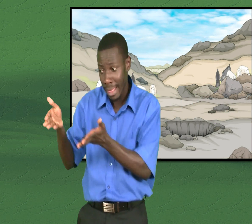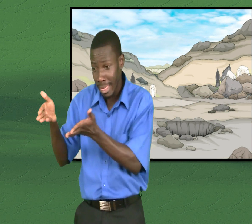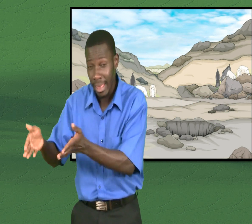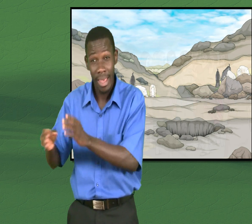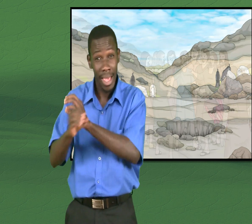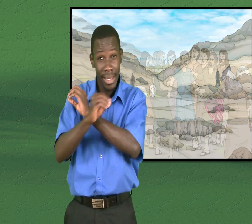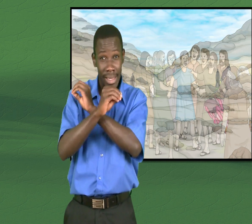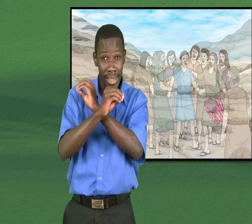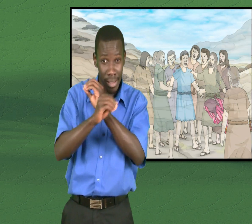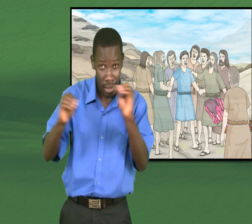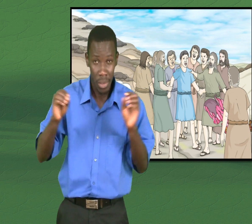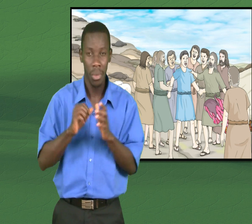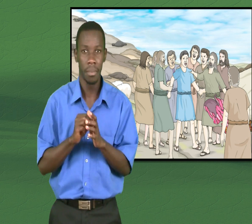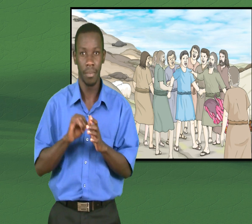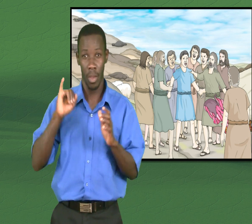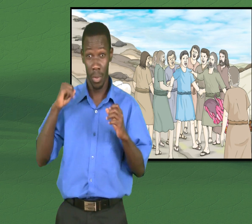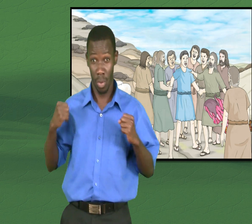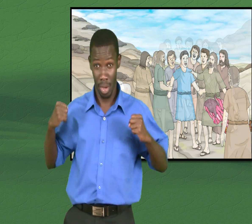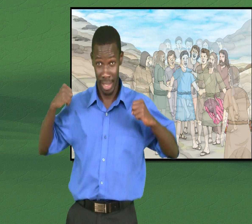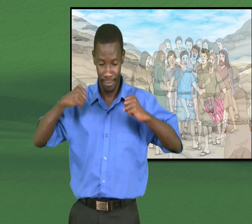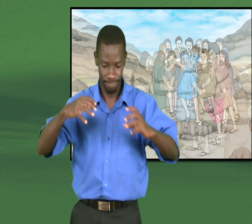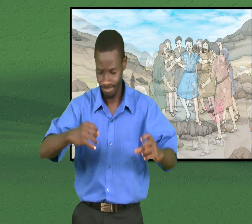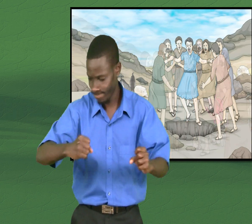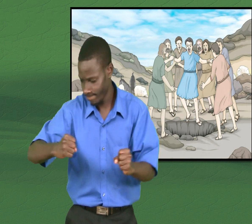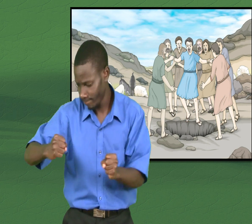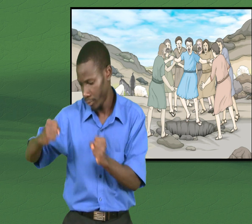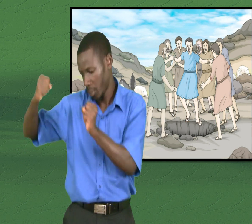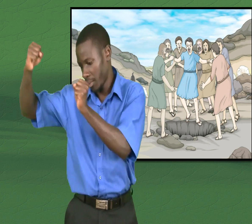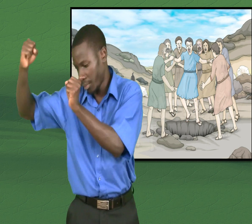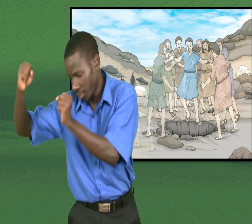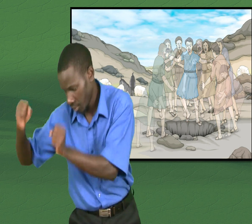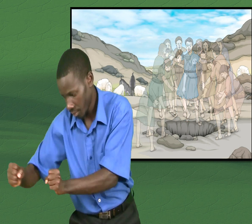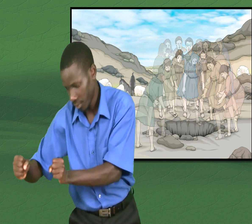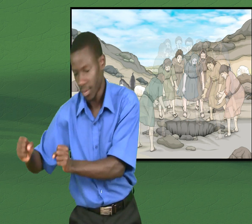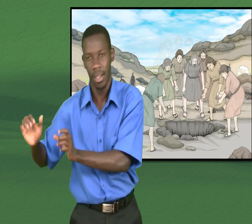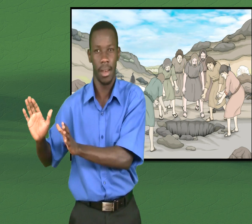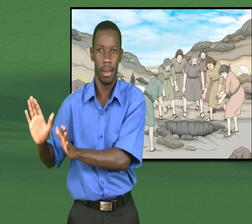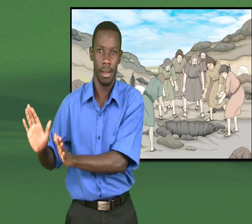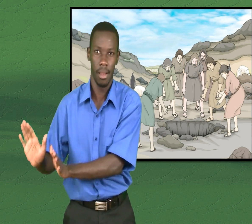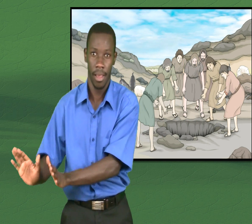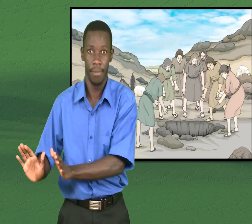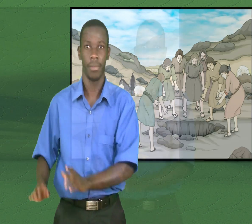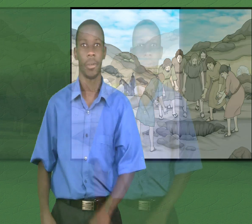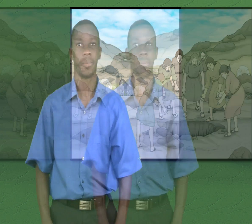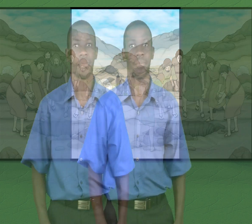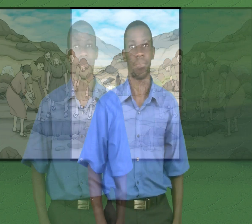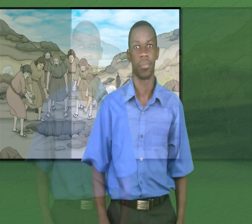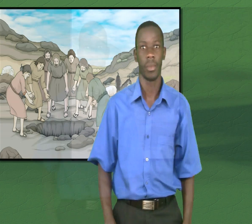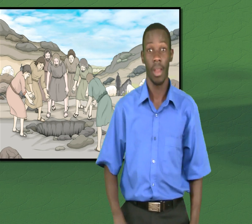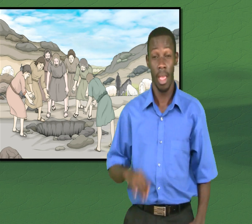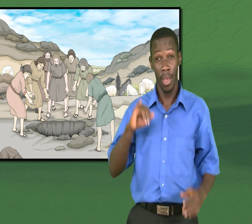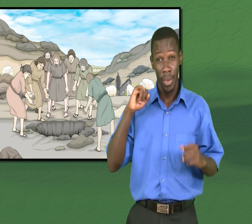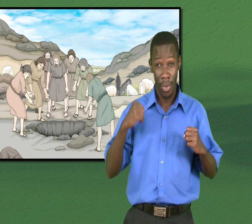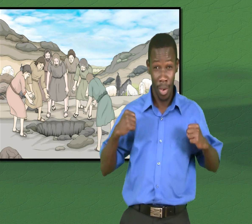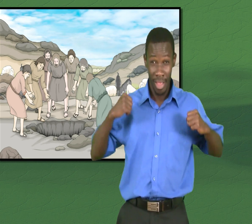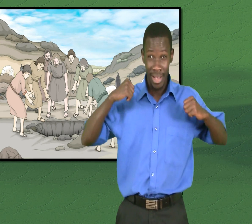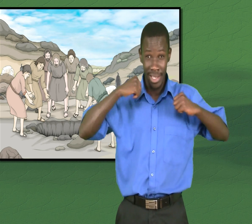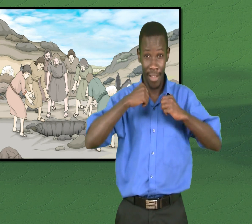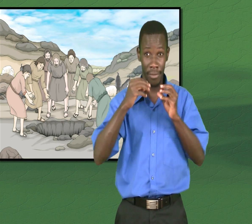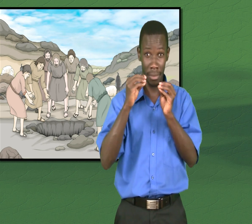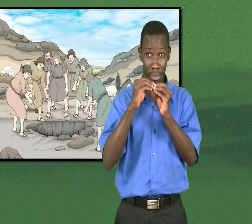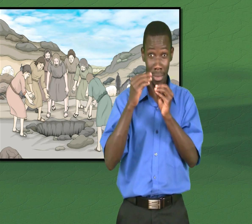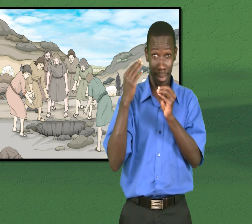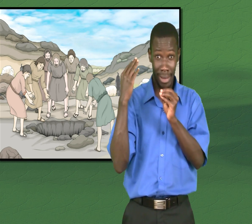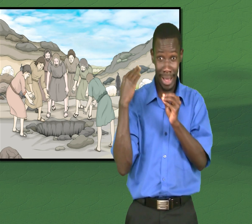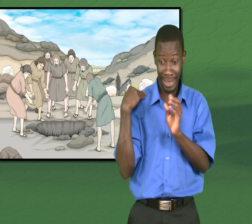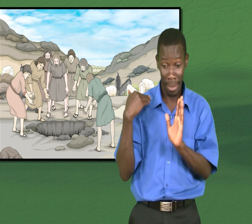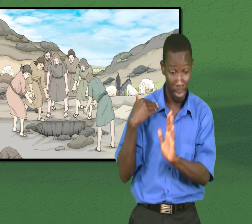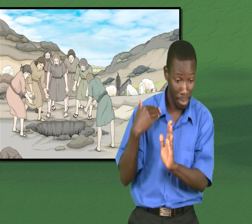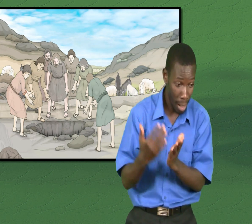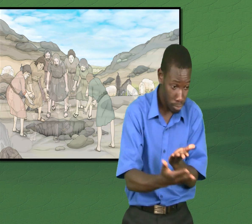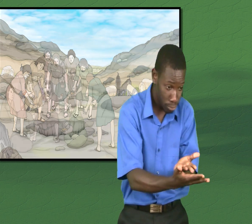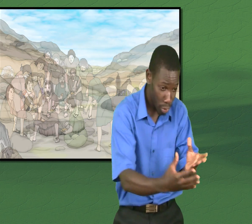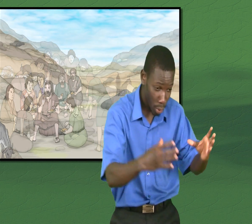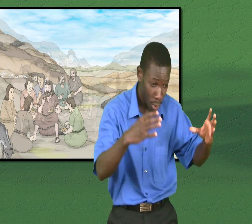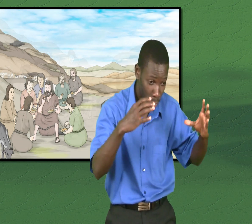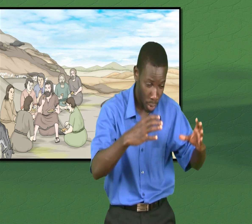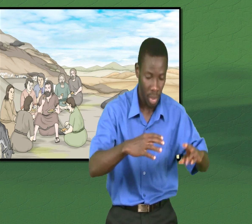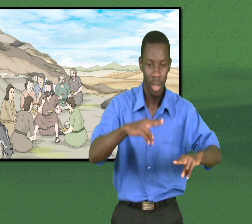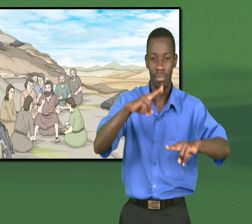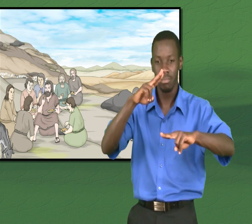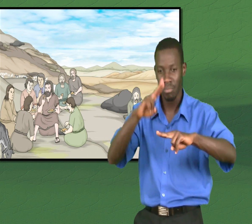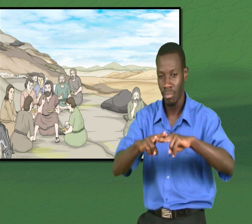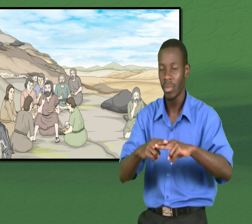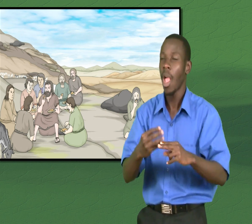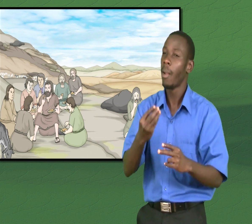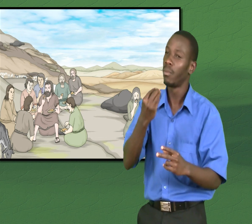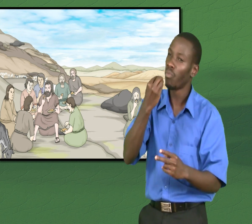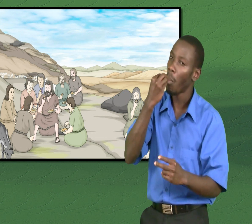Now the pit was empty, with no water in it.